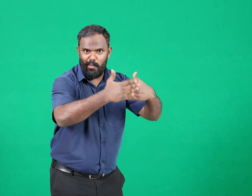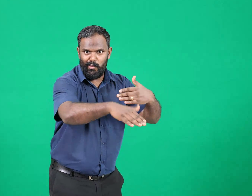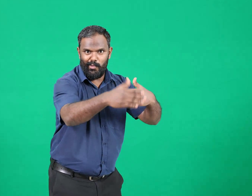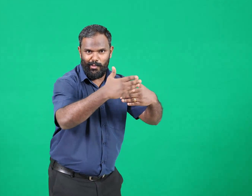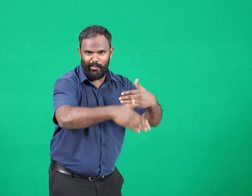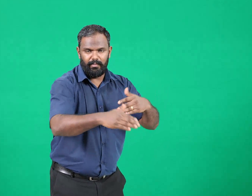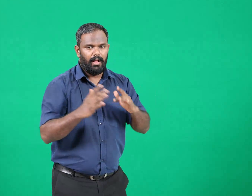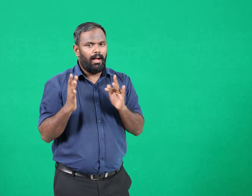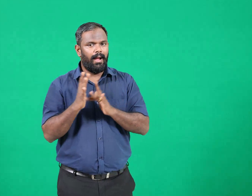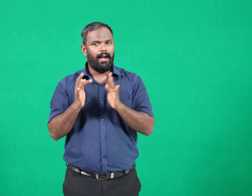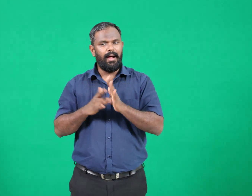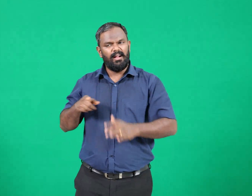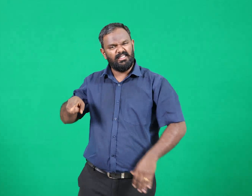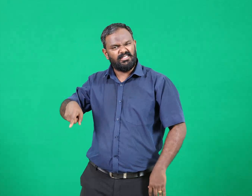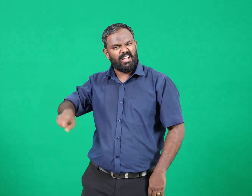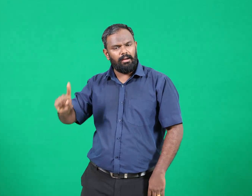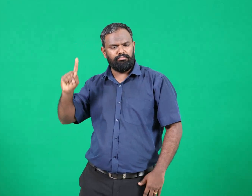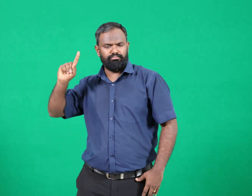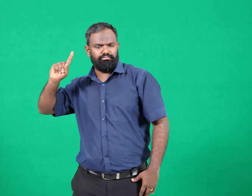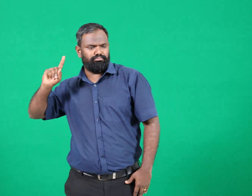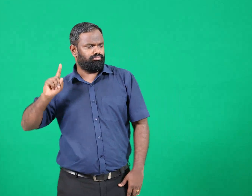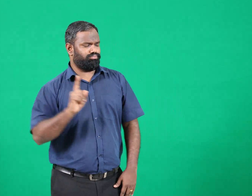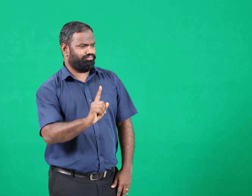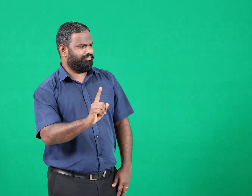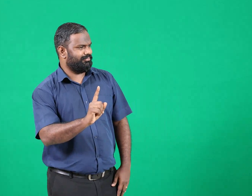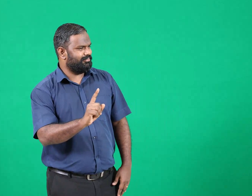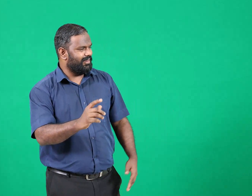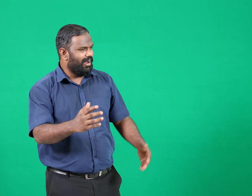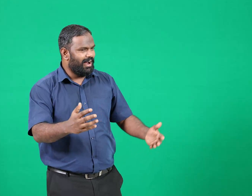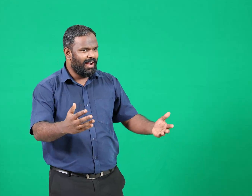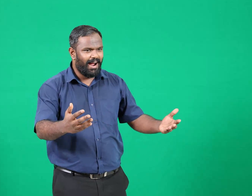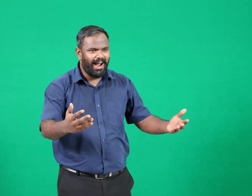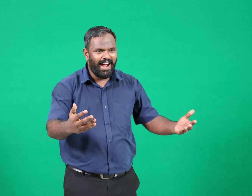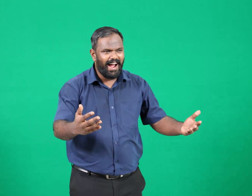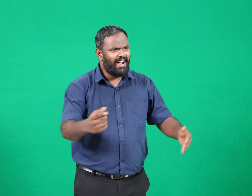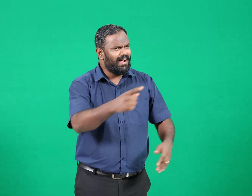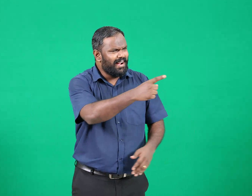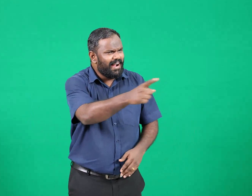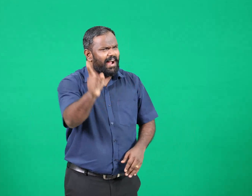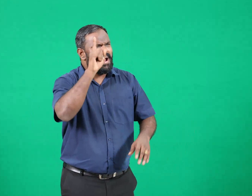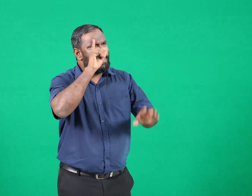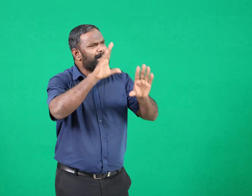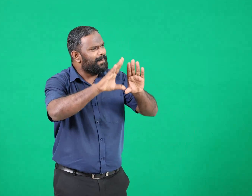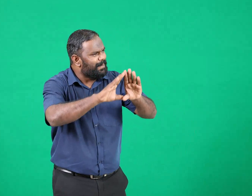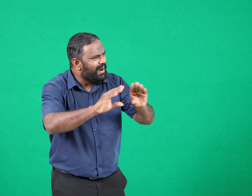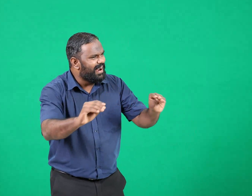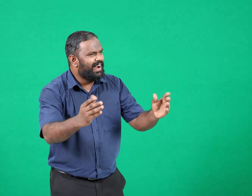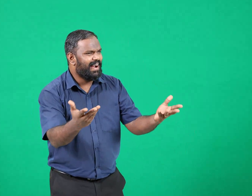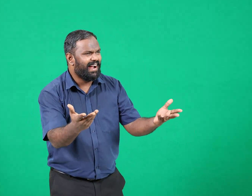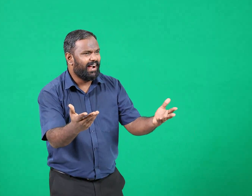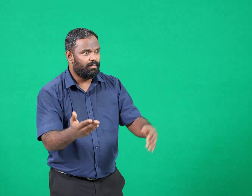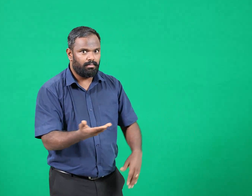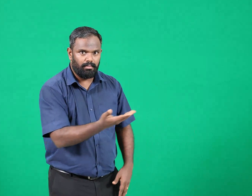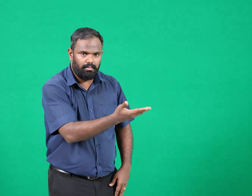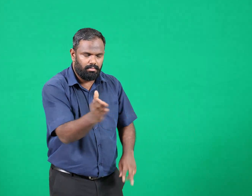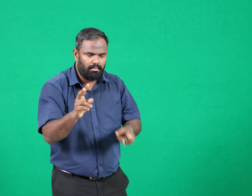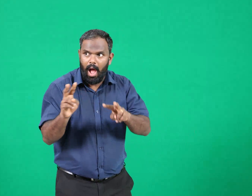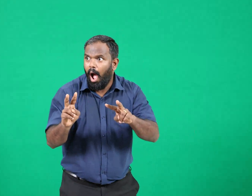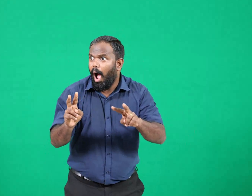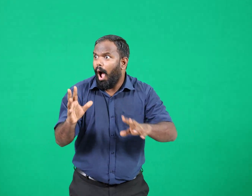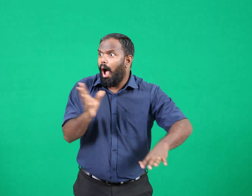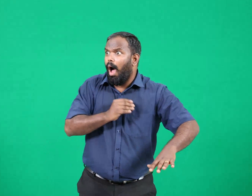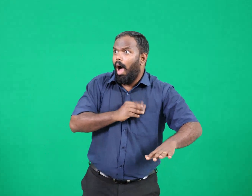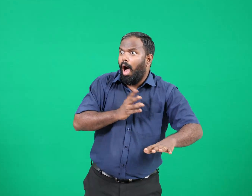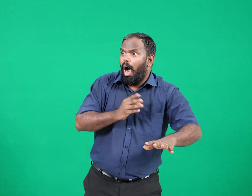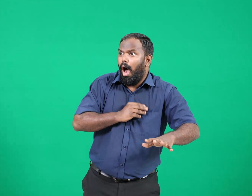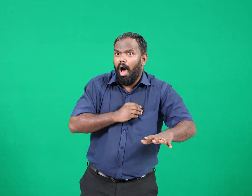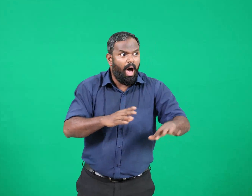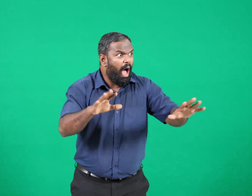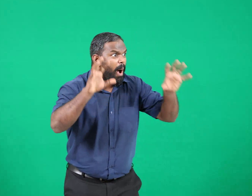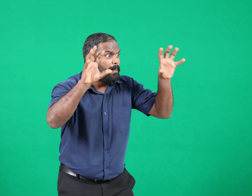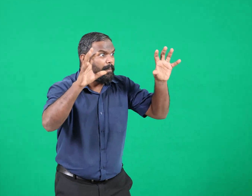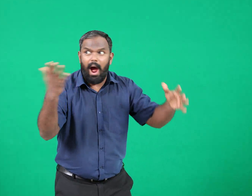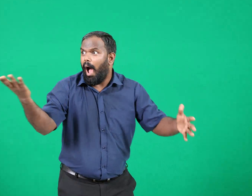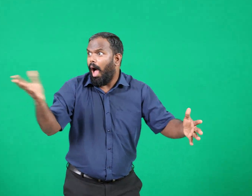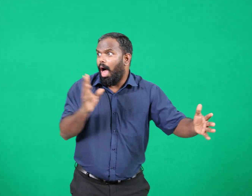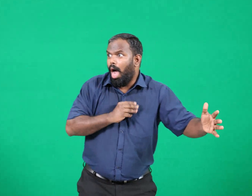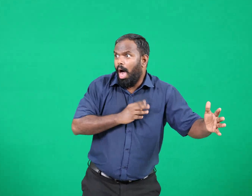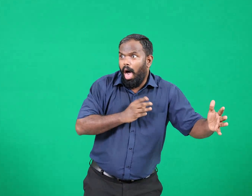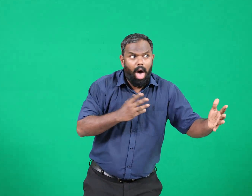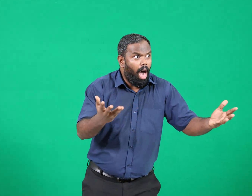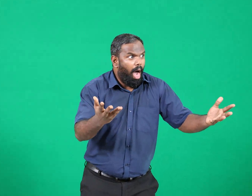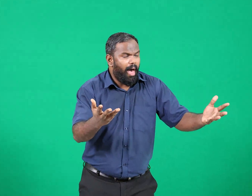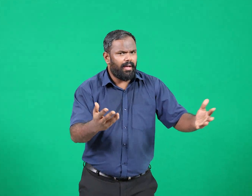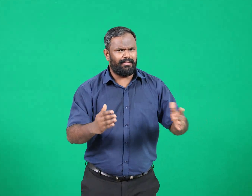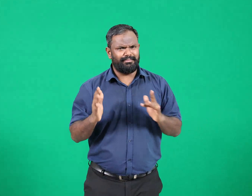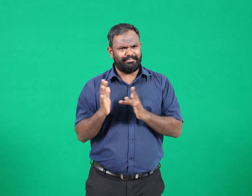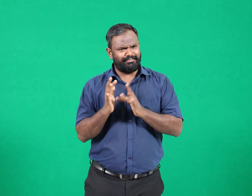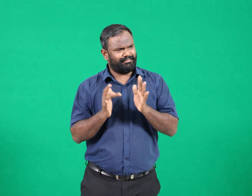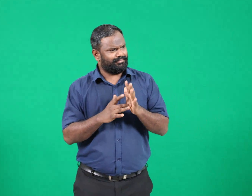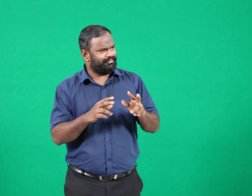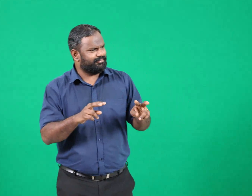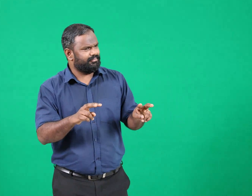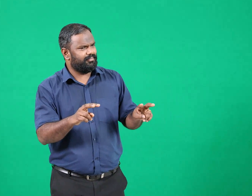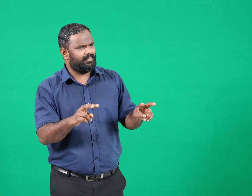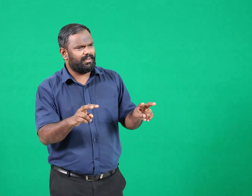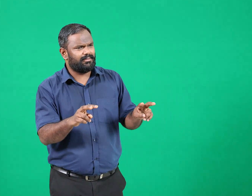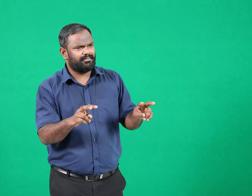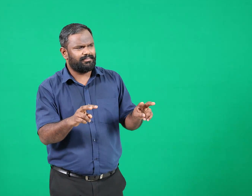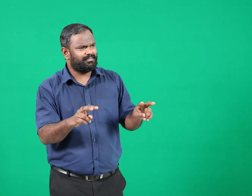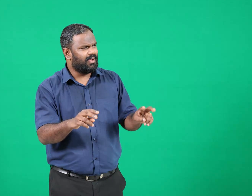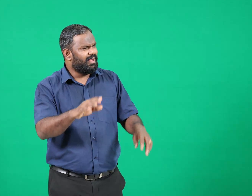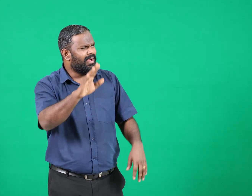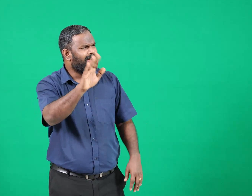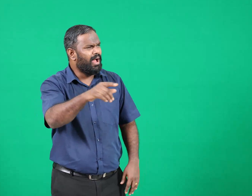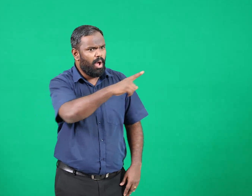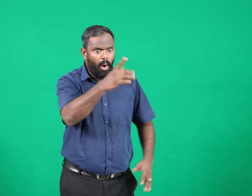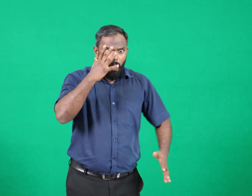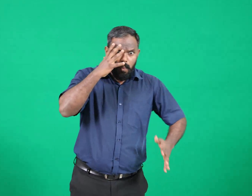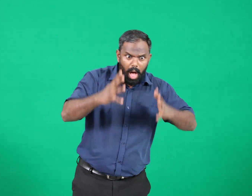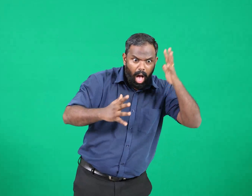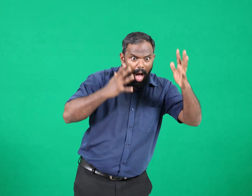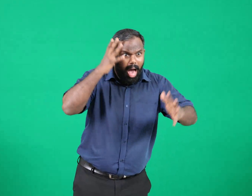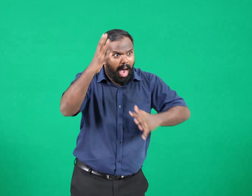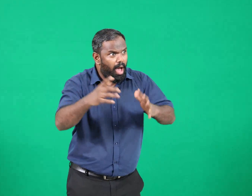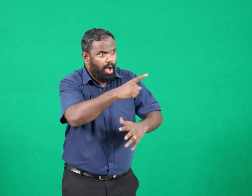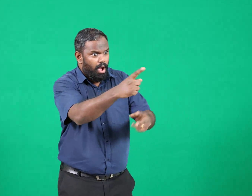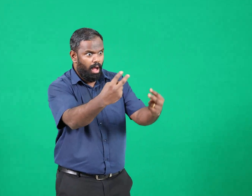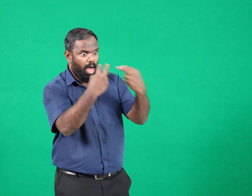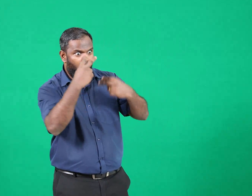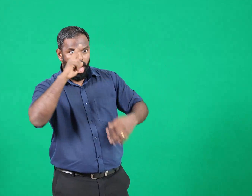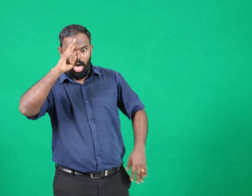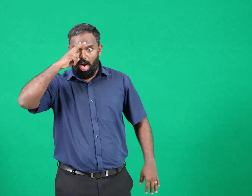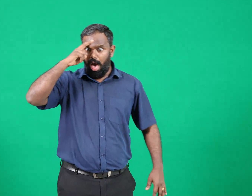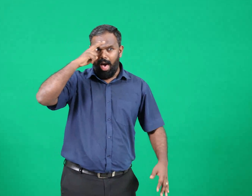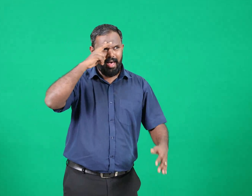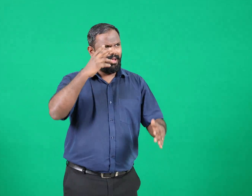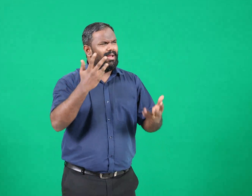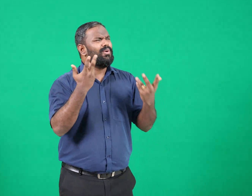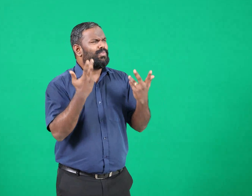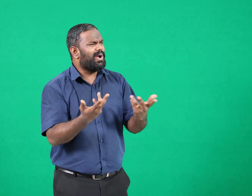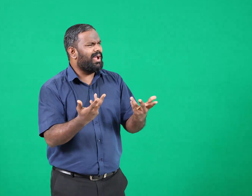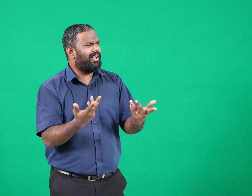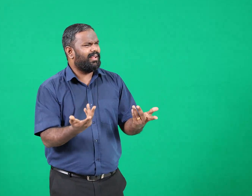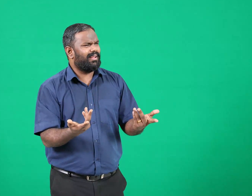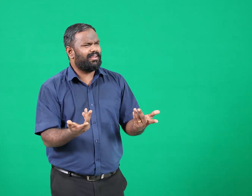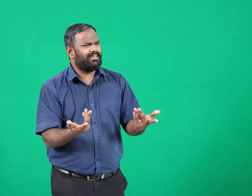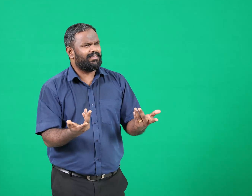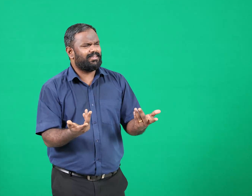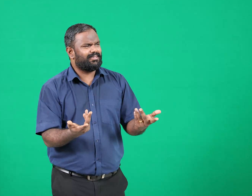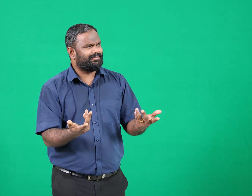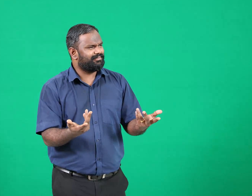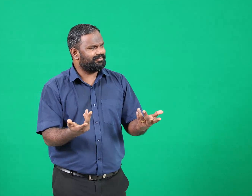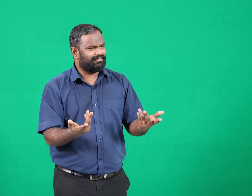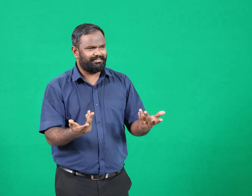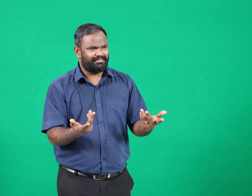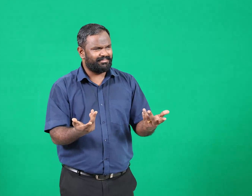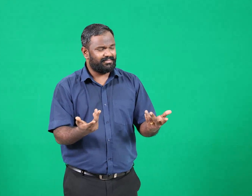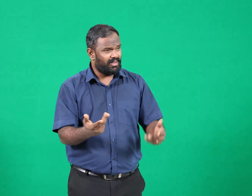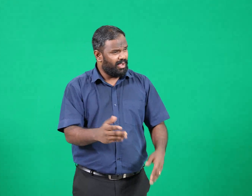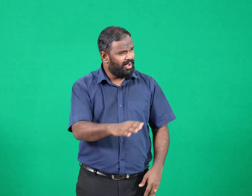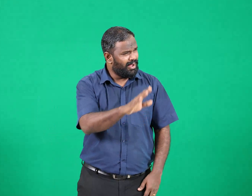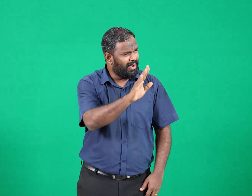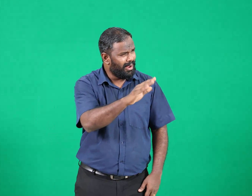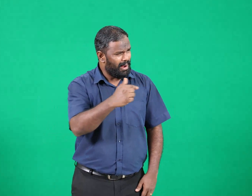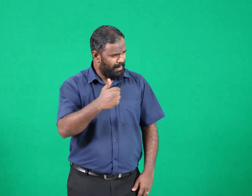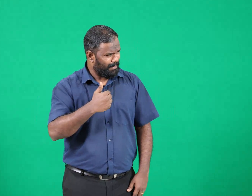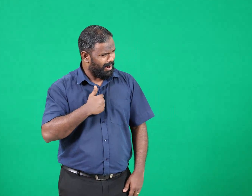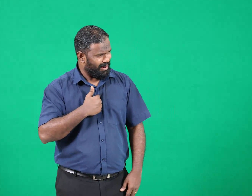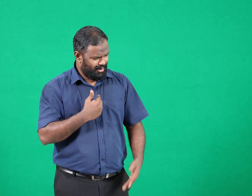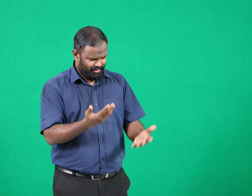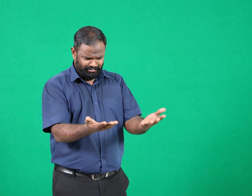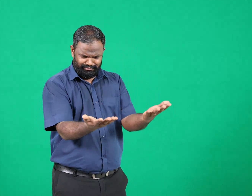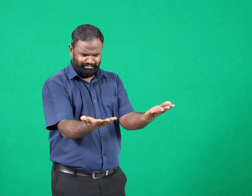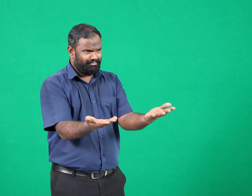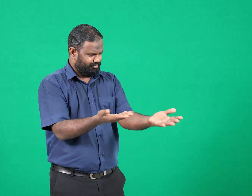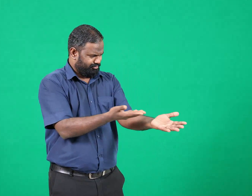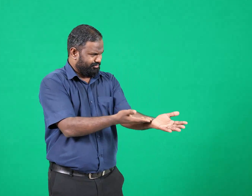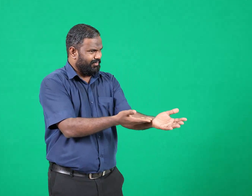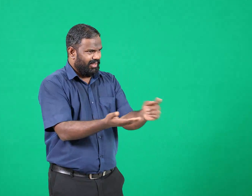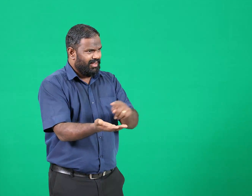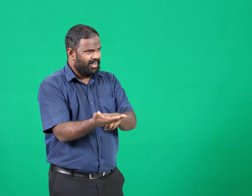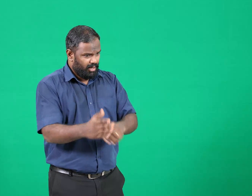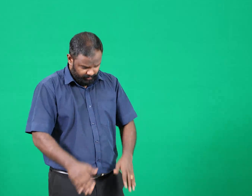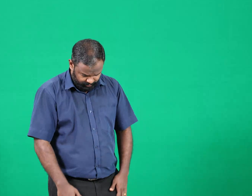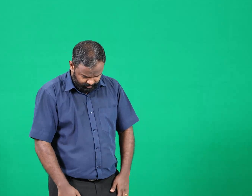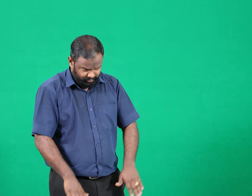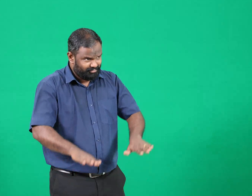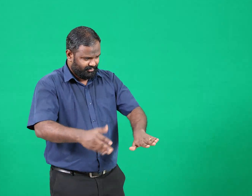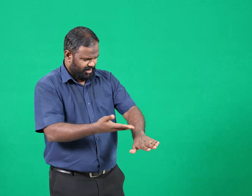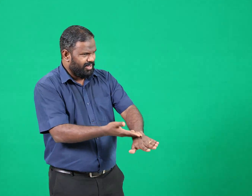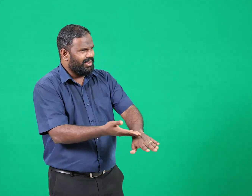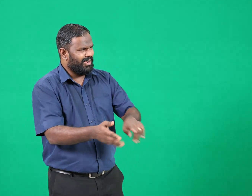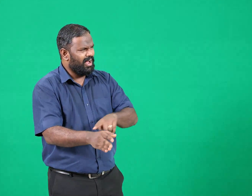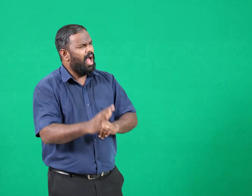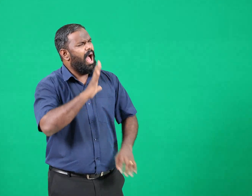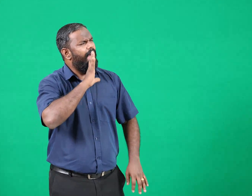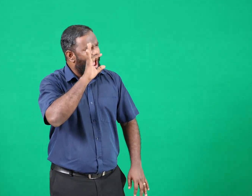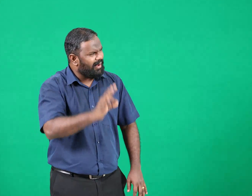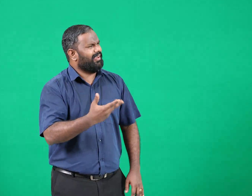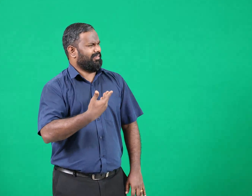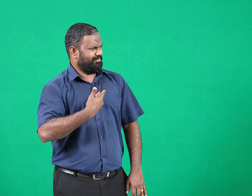But they were startled and frightened, thinking they had seen a spirit. "Why are you troubled," Jesus asked, "and why do doubts arise in your hearts?